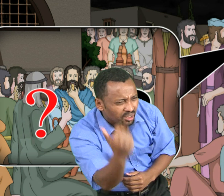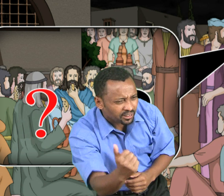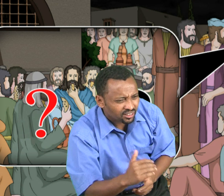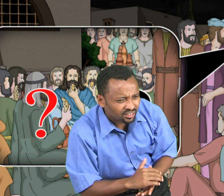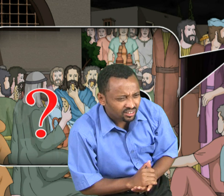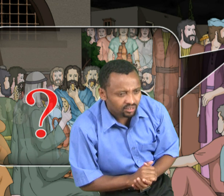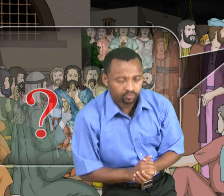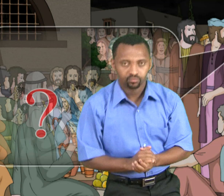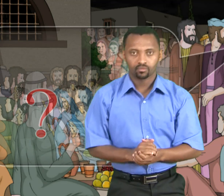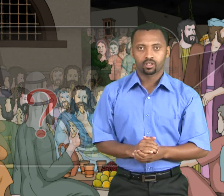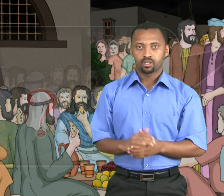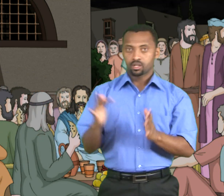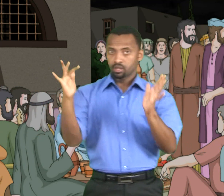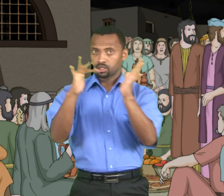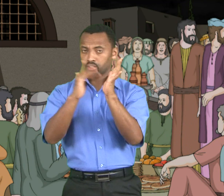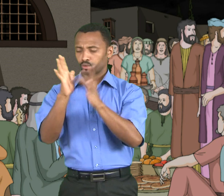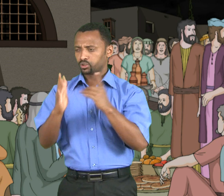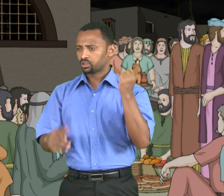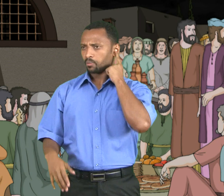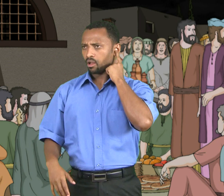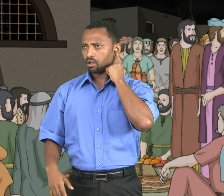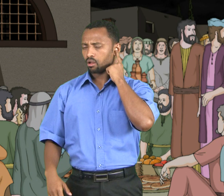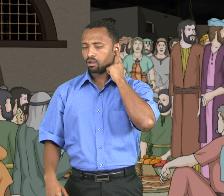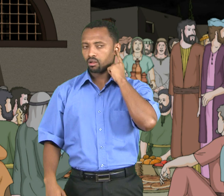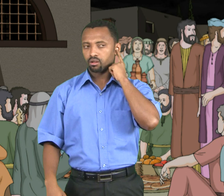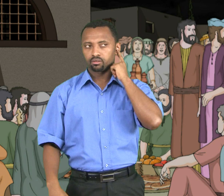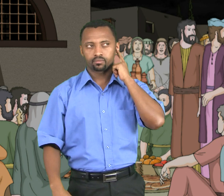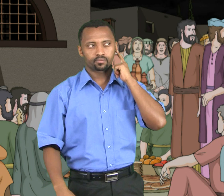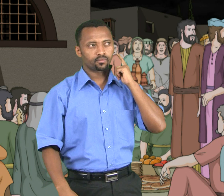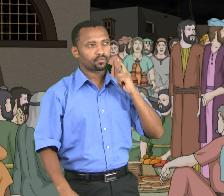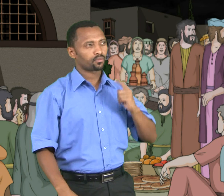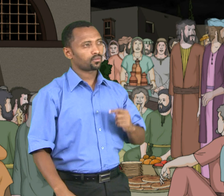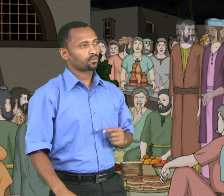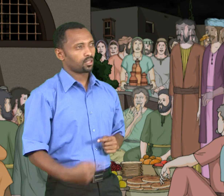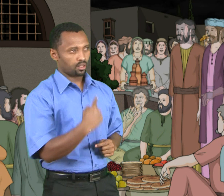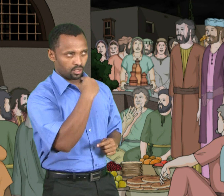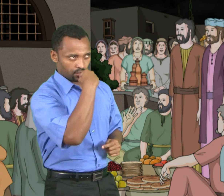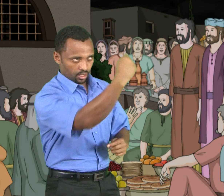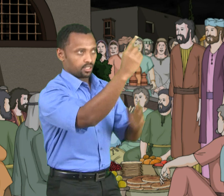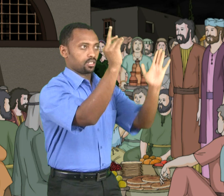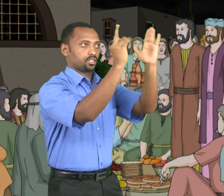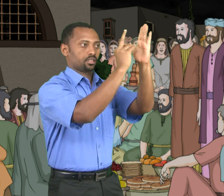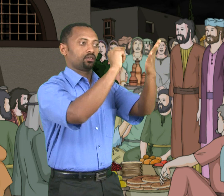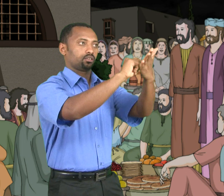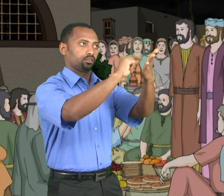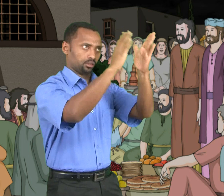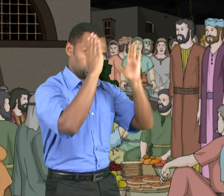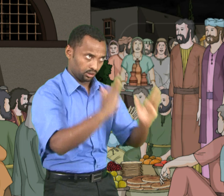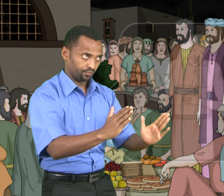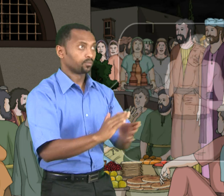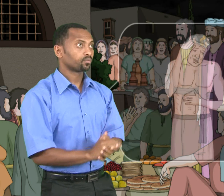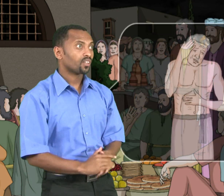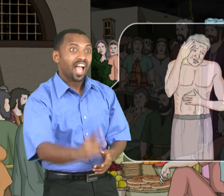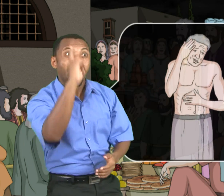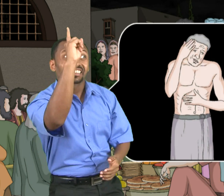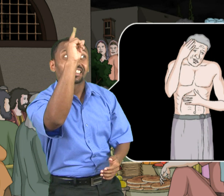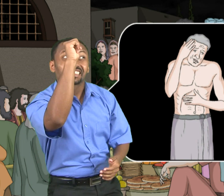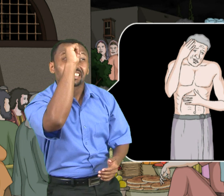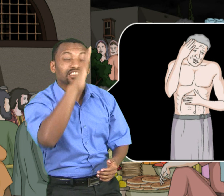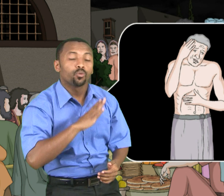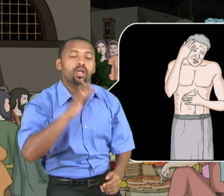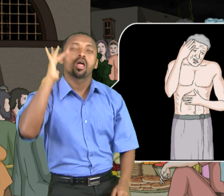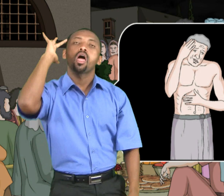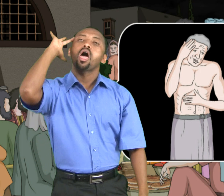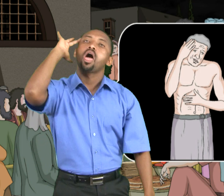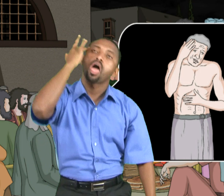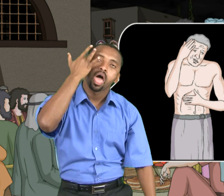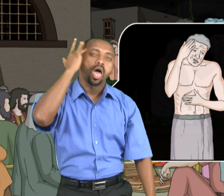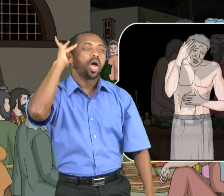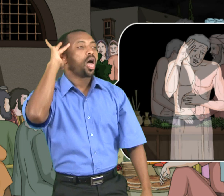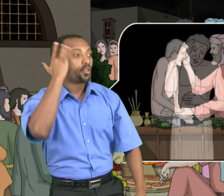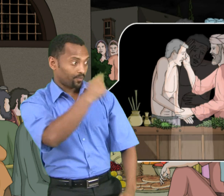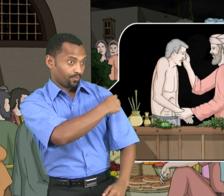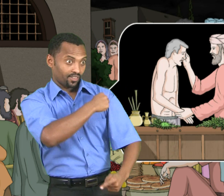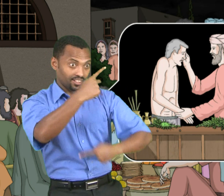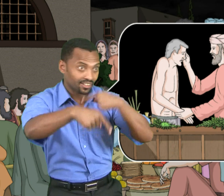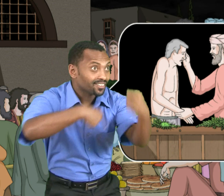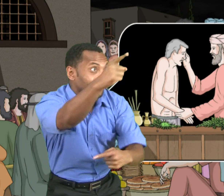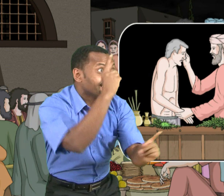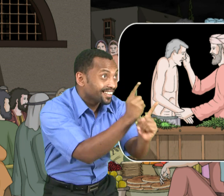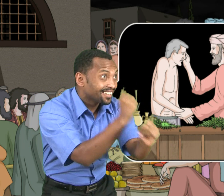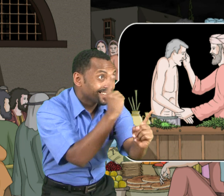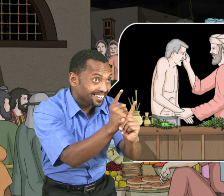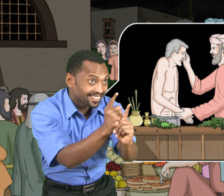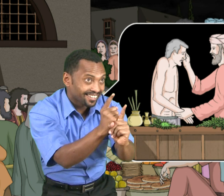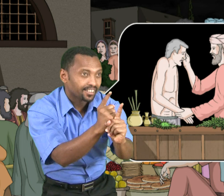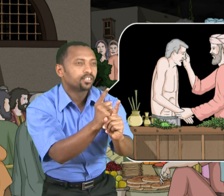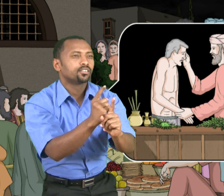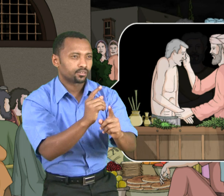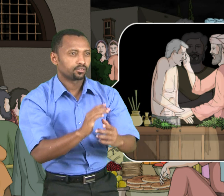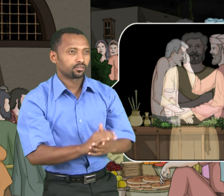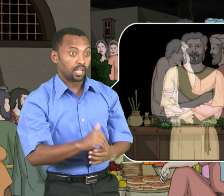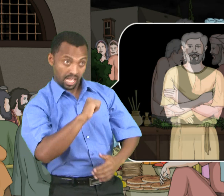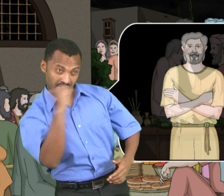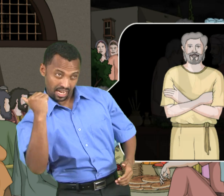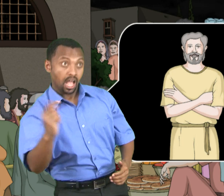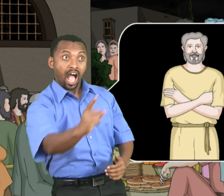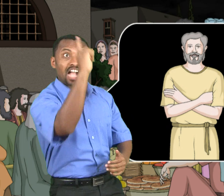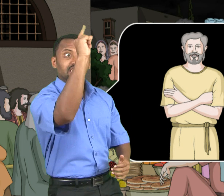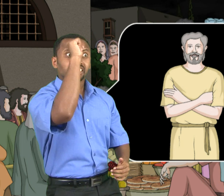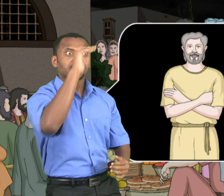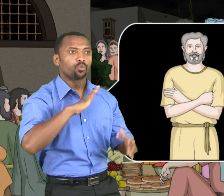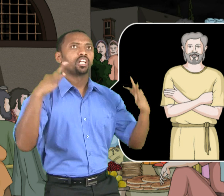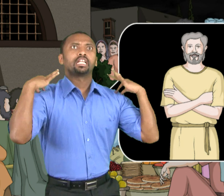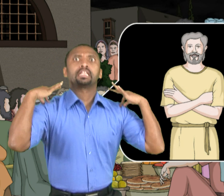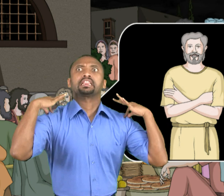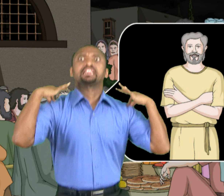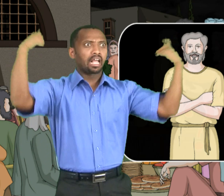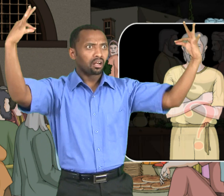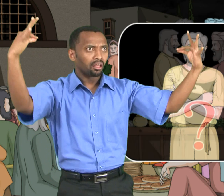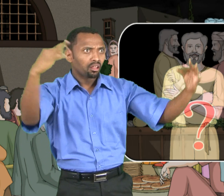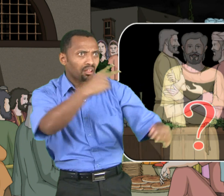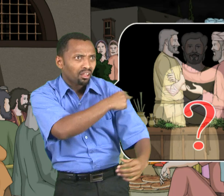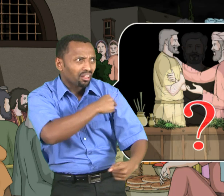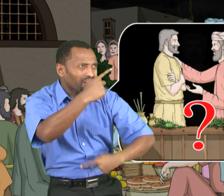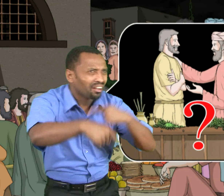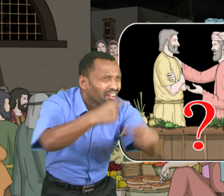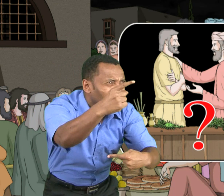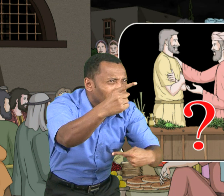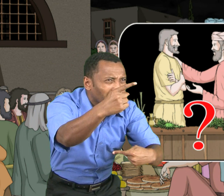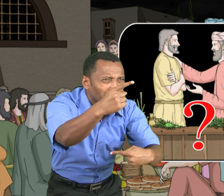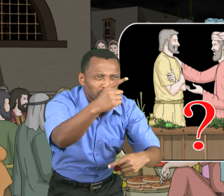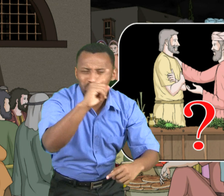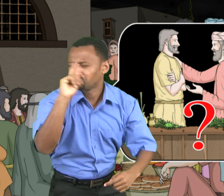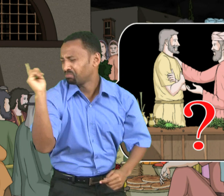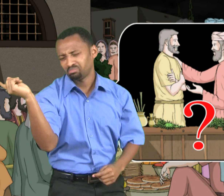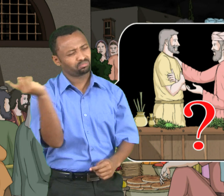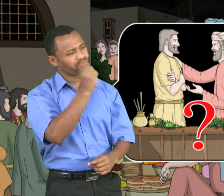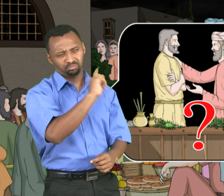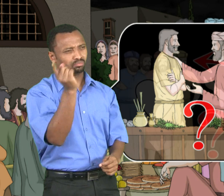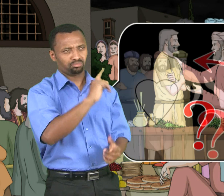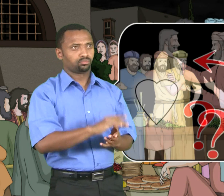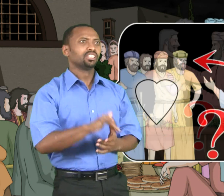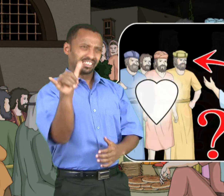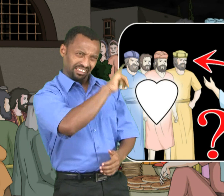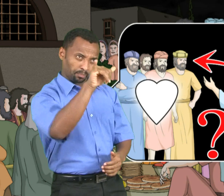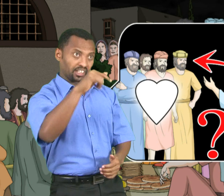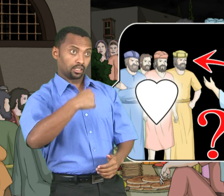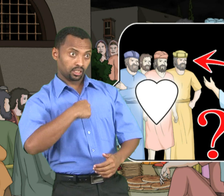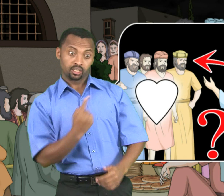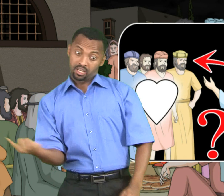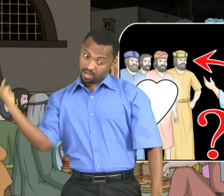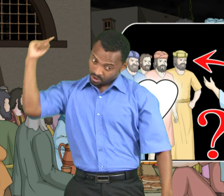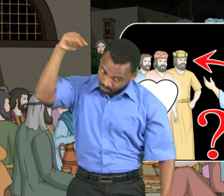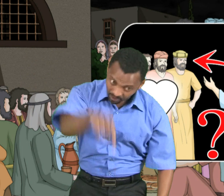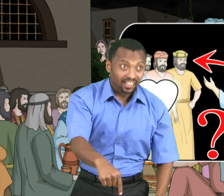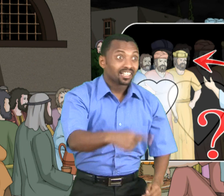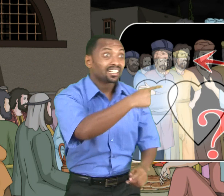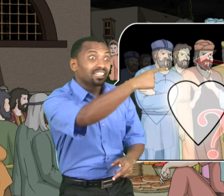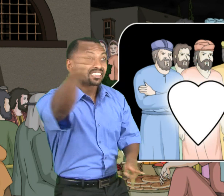On hearing this, Jesus told them, “It is not the healthy who need a doctor, but the sick.